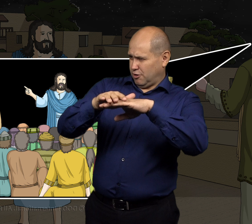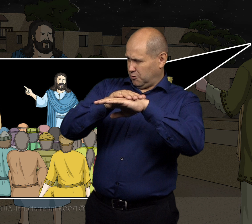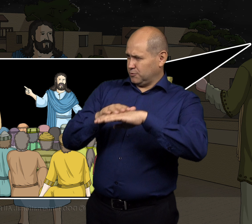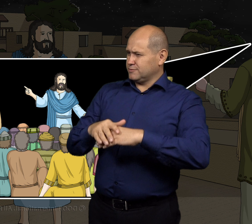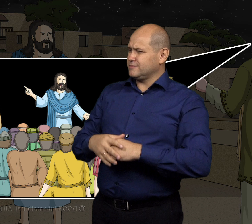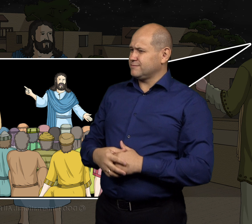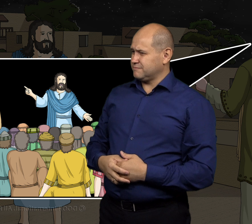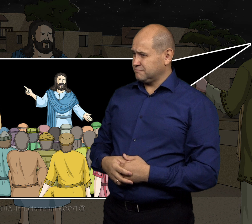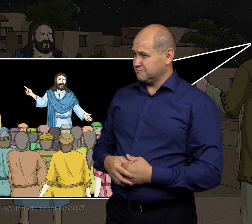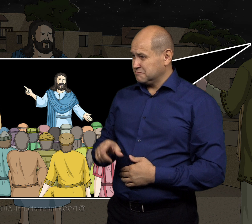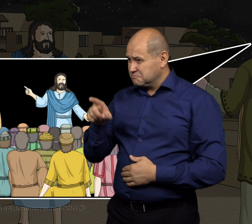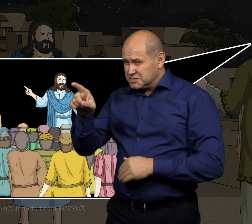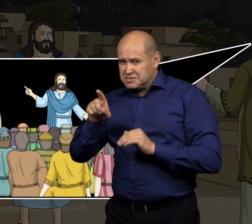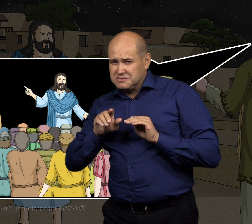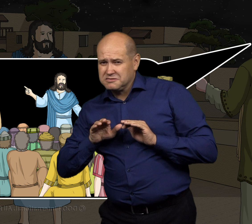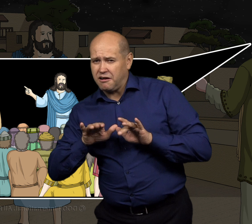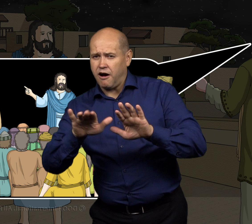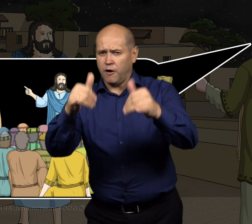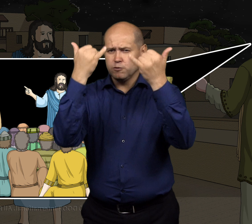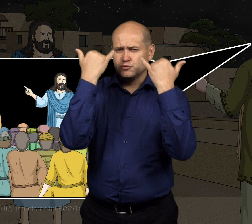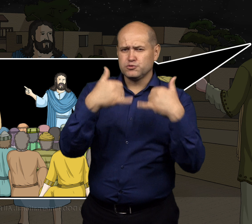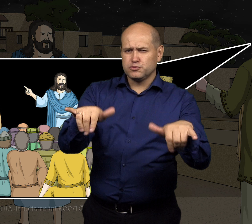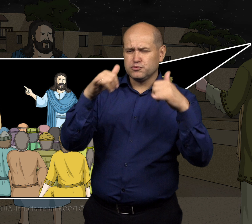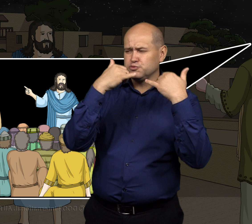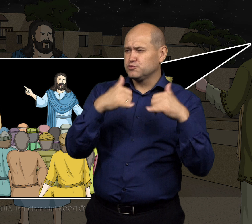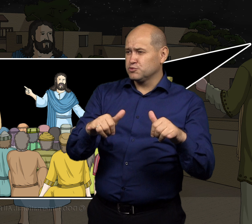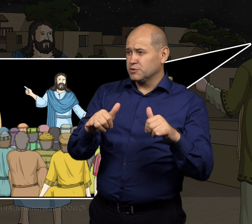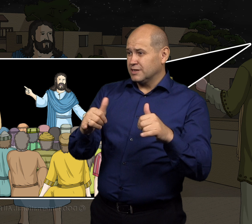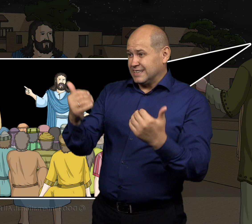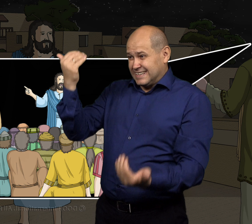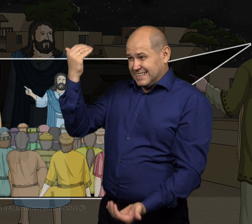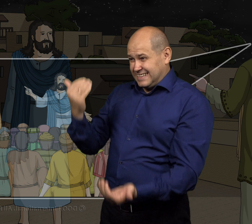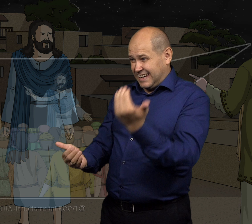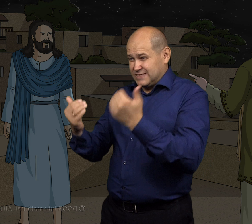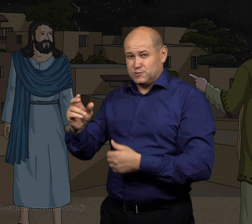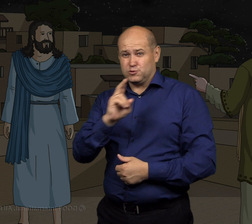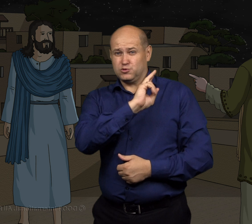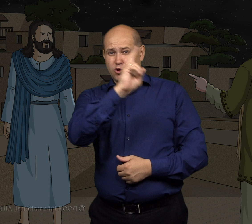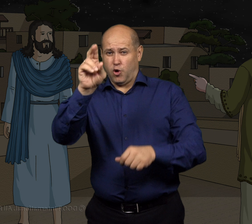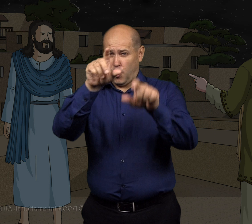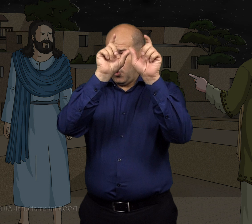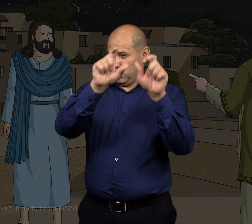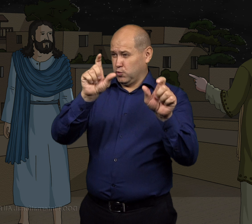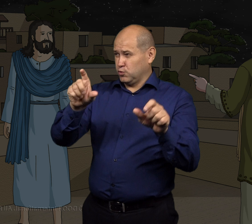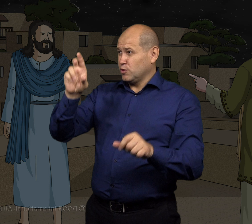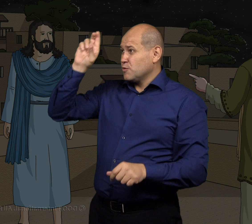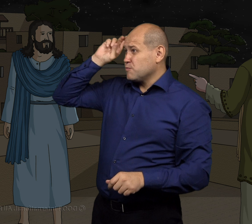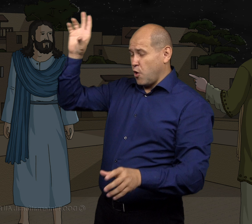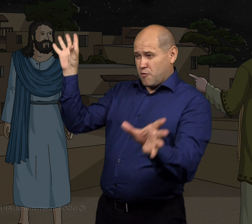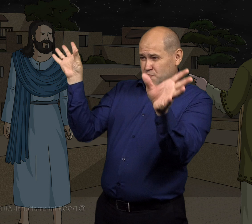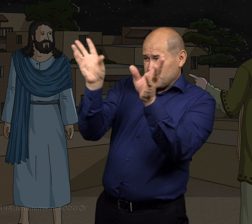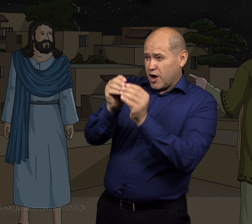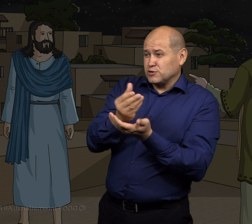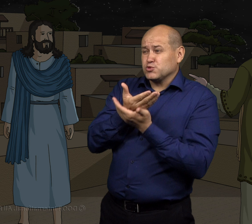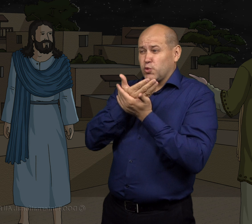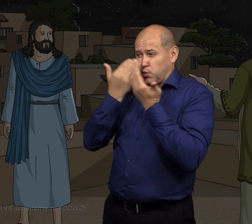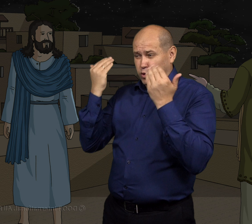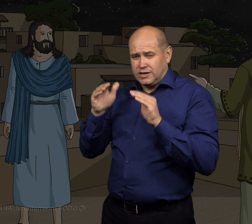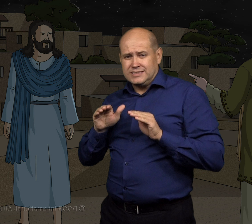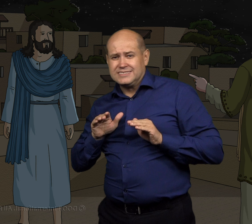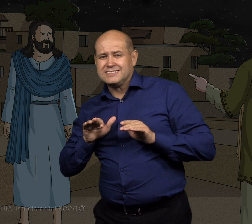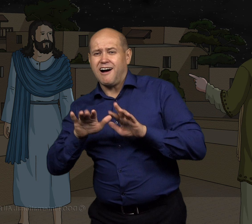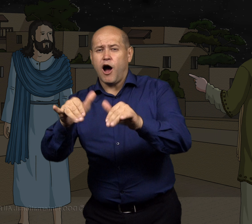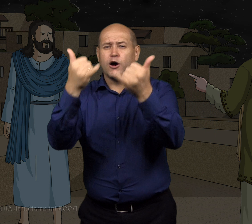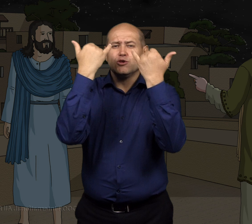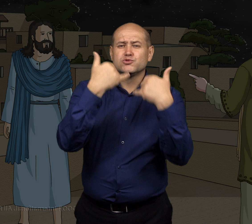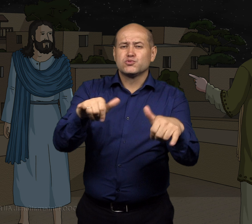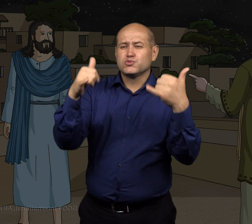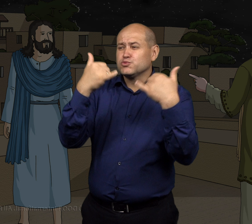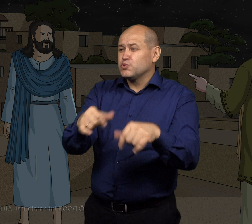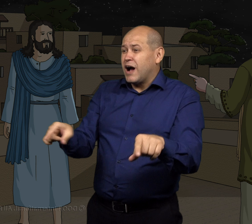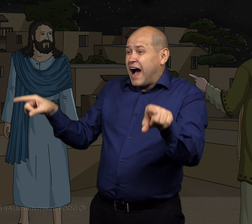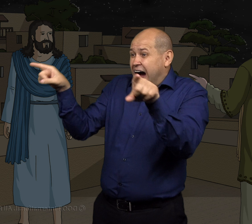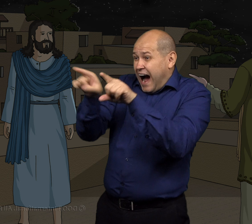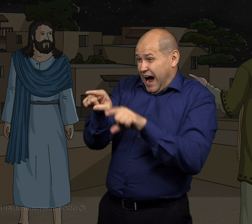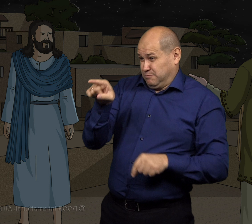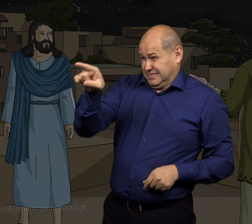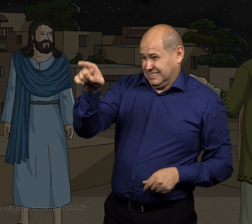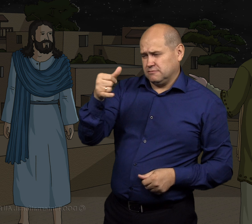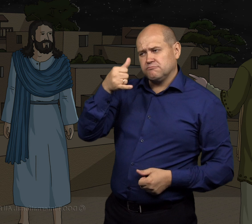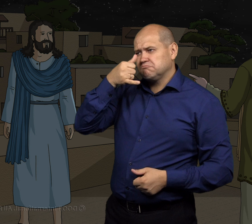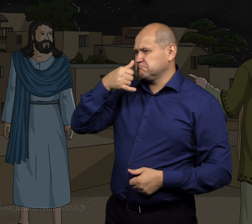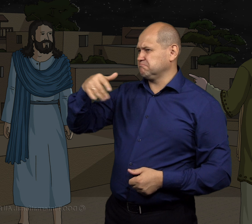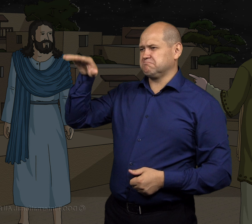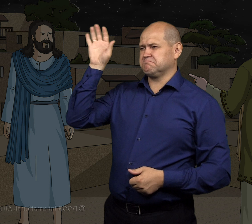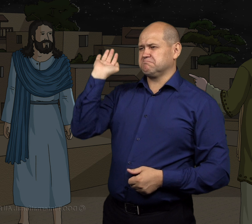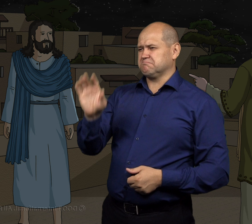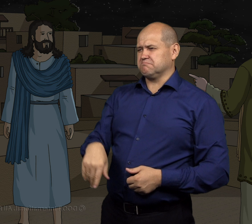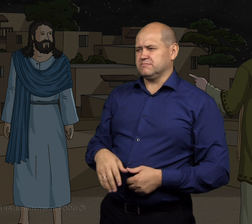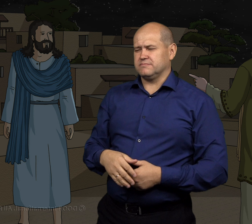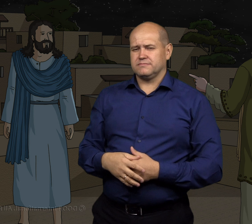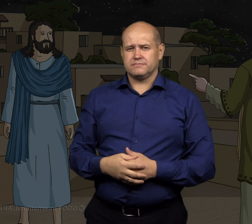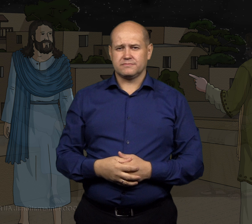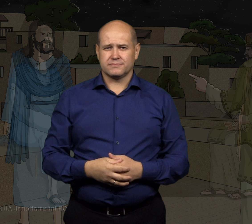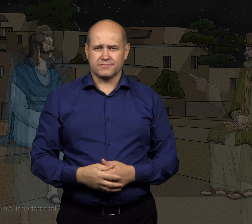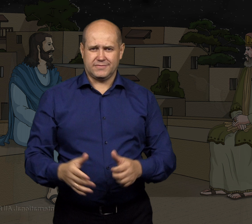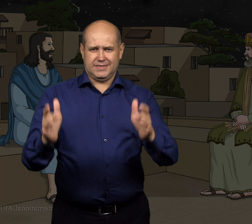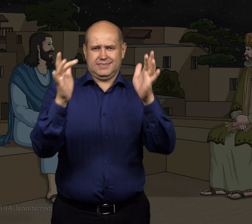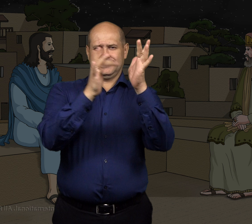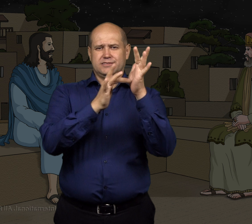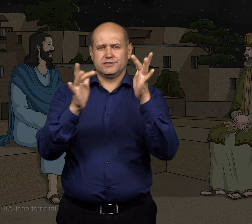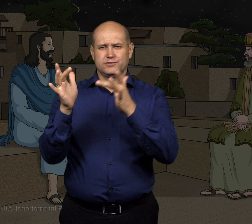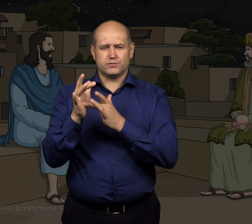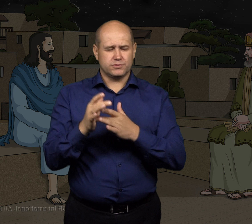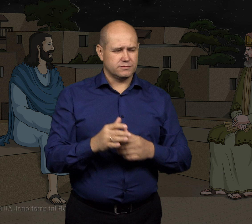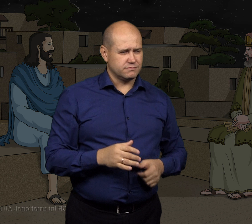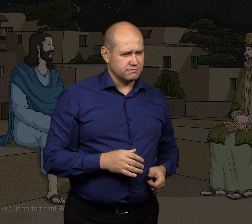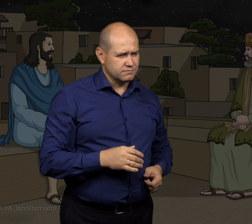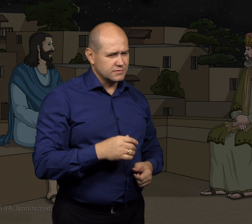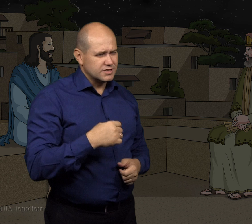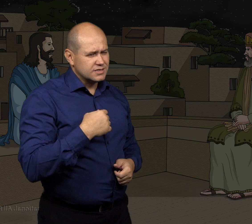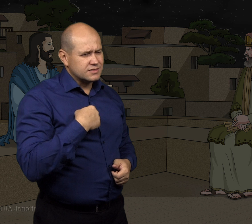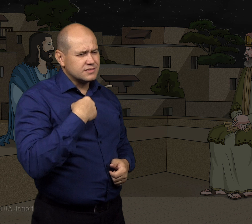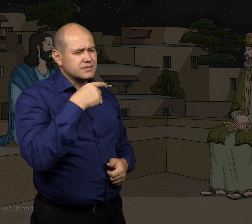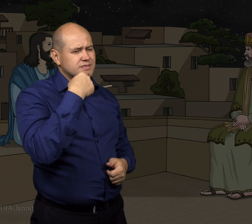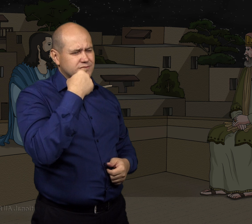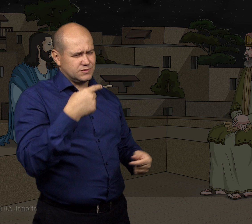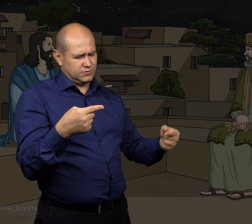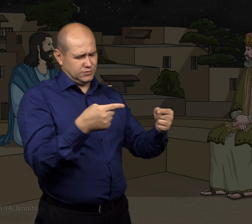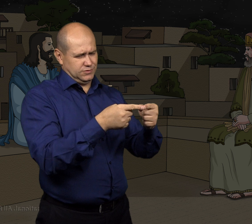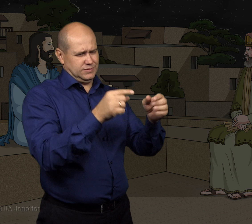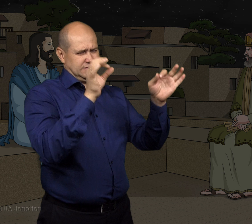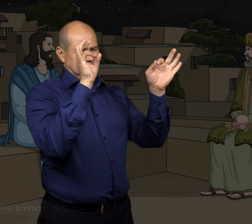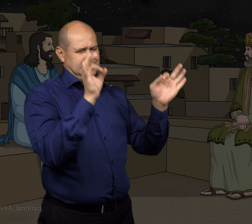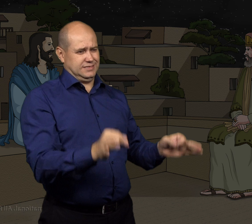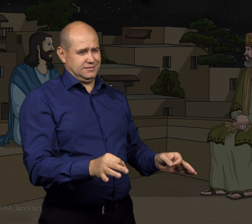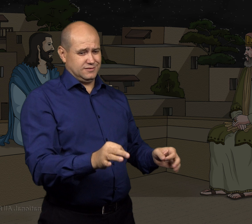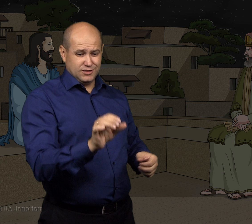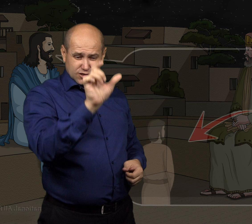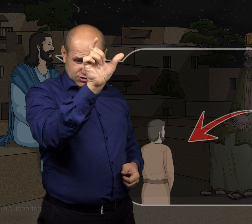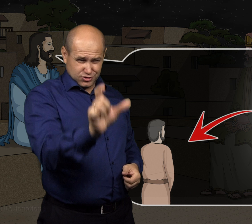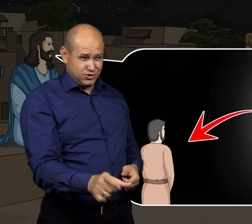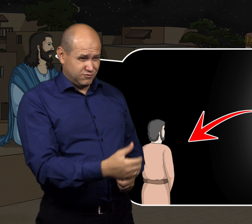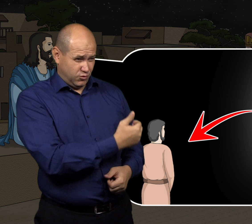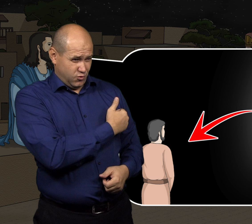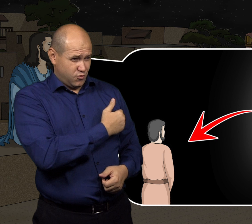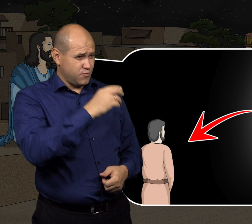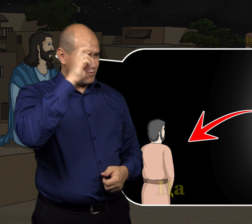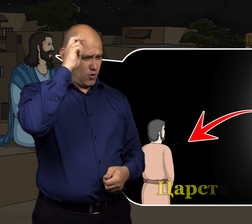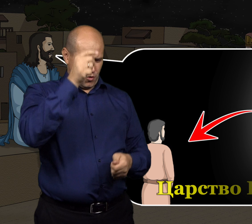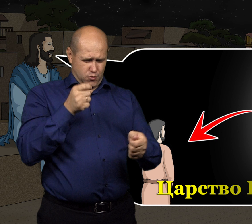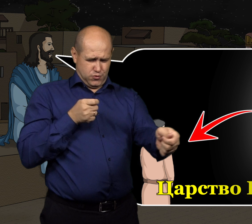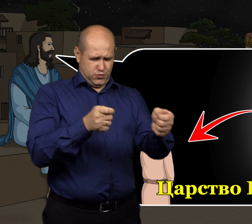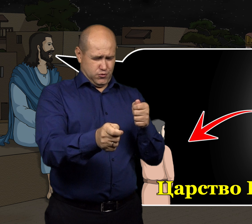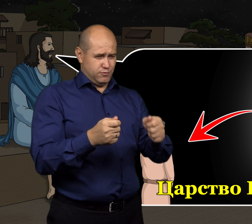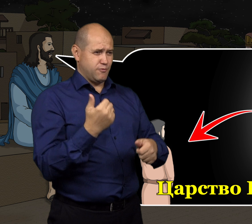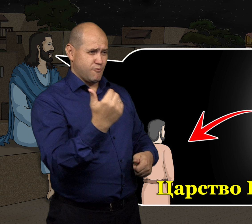For no one could perform the signs You are doing if God were not with him.”